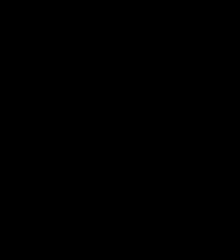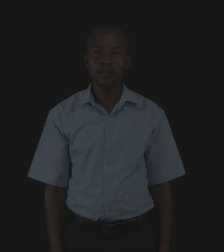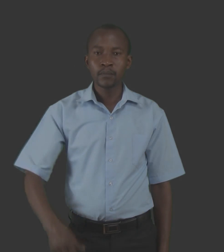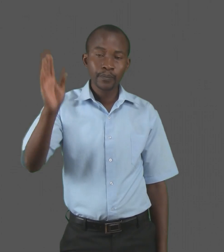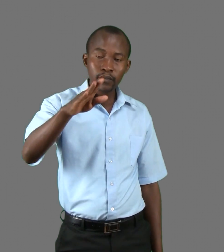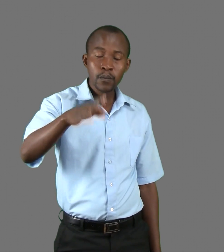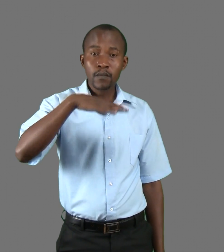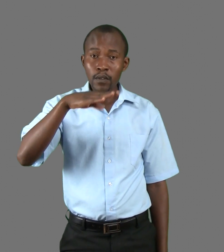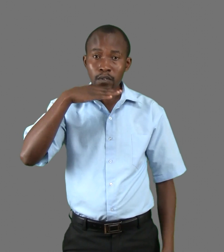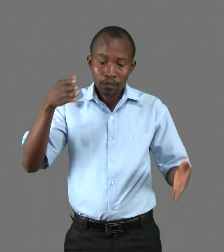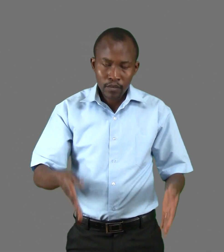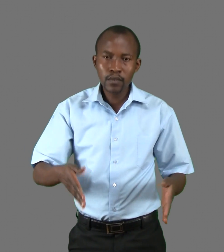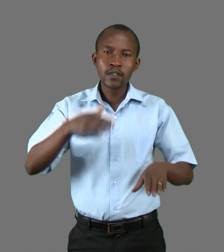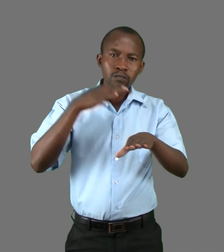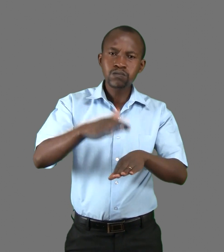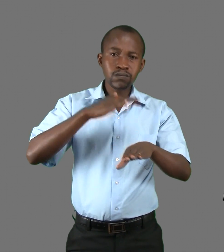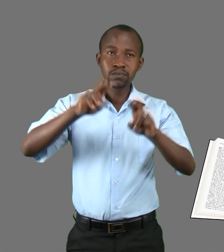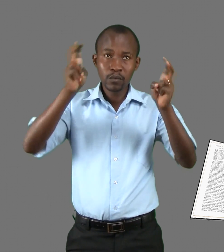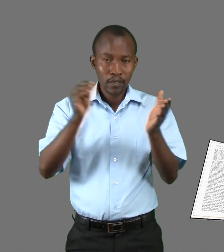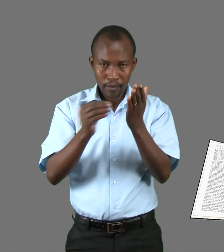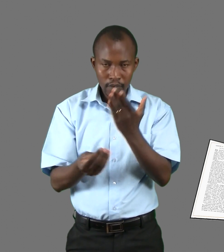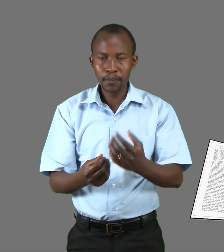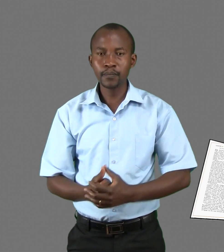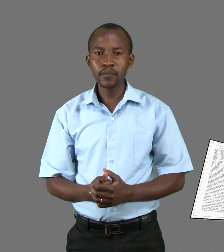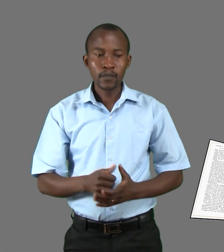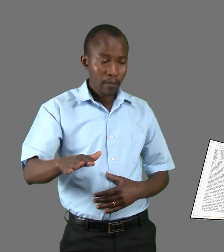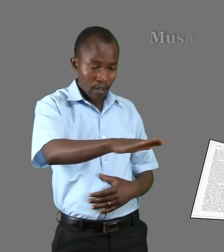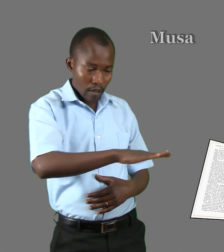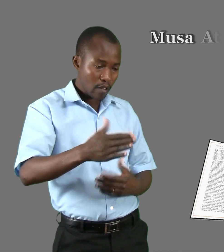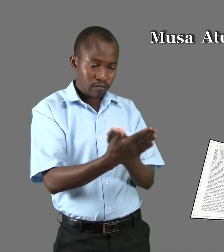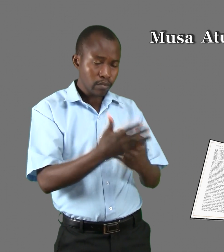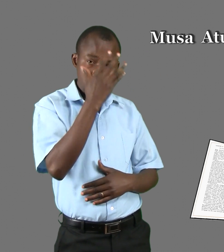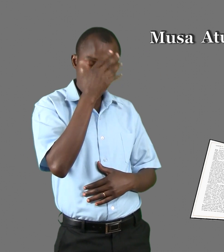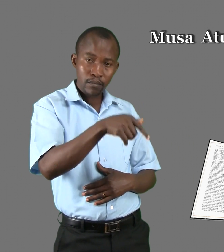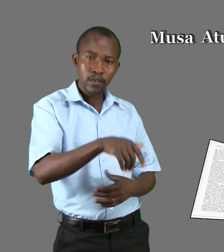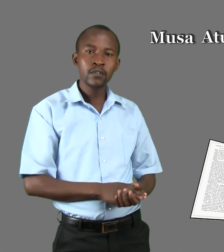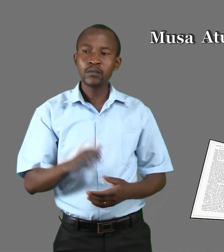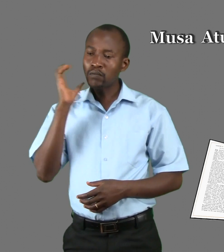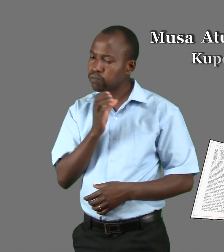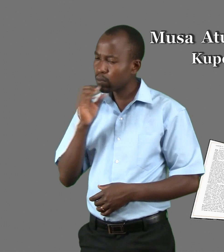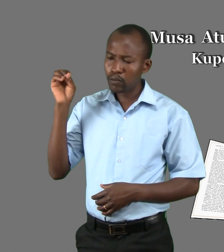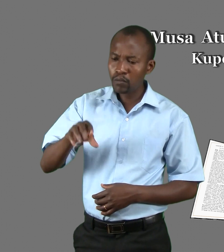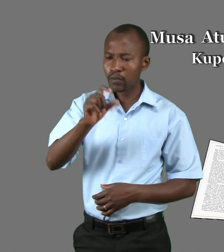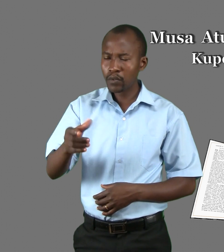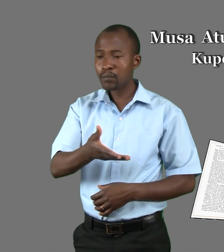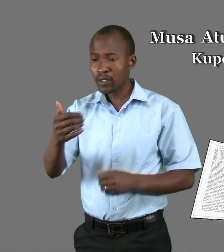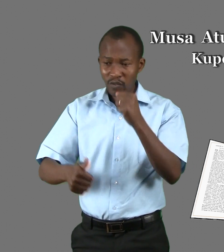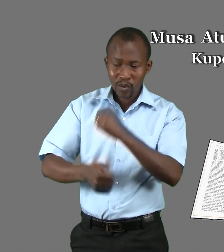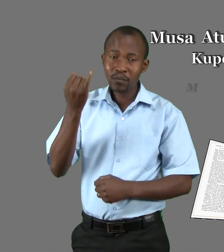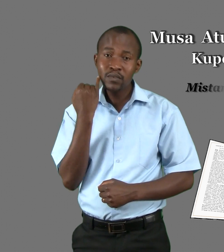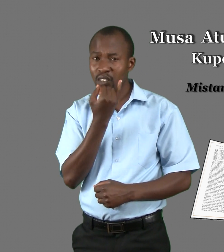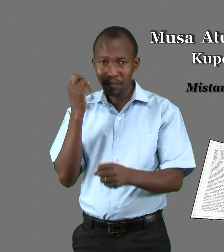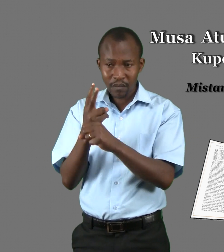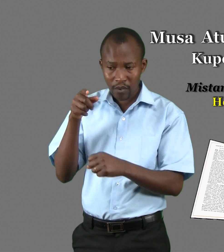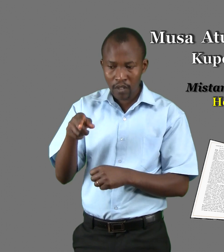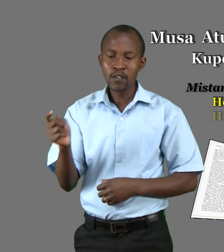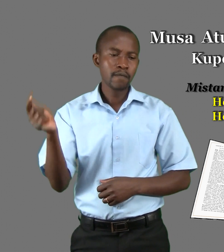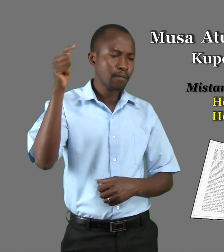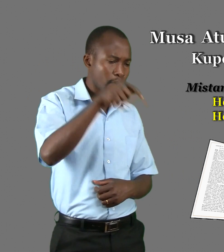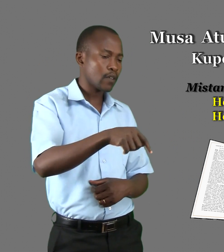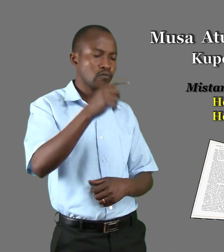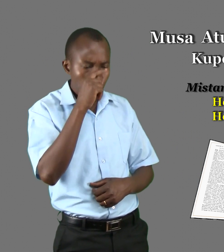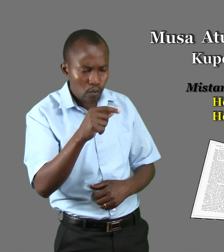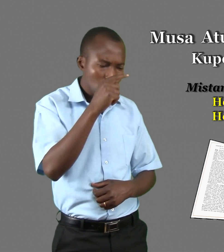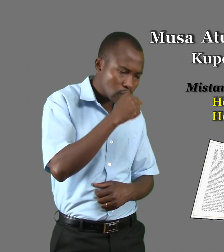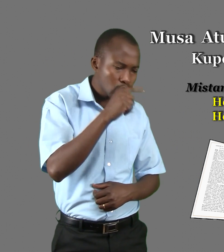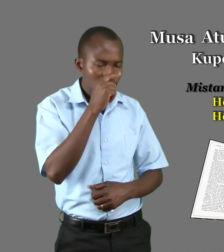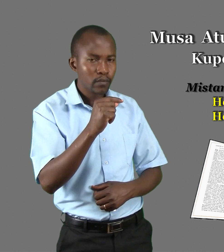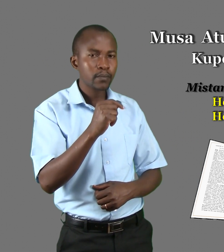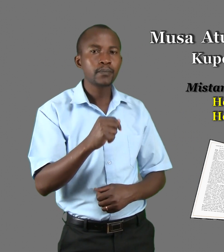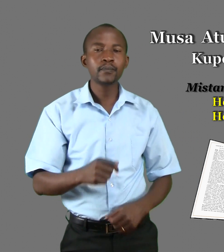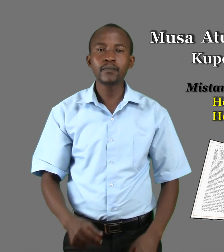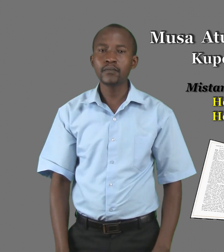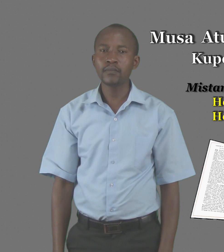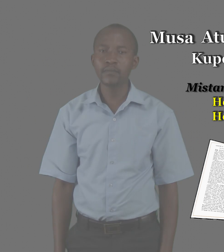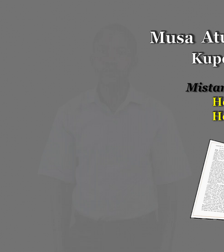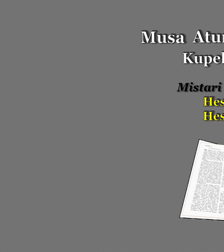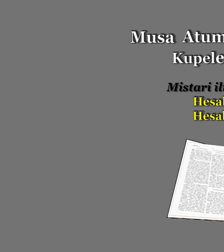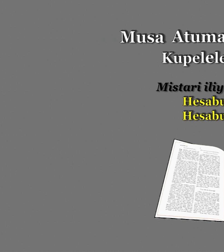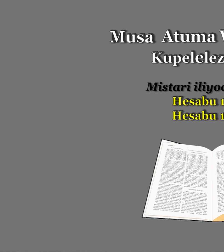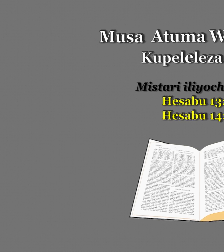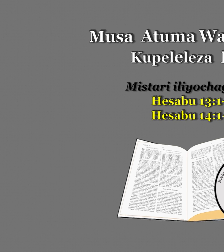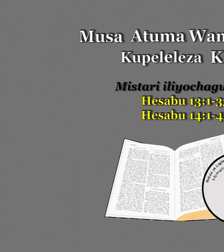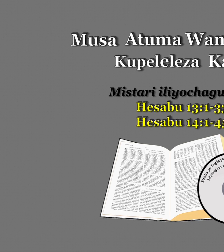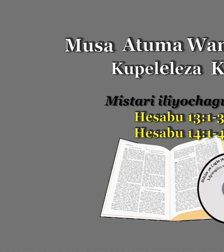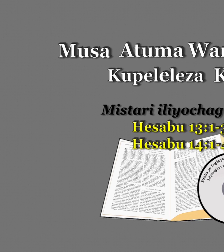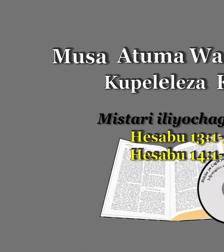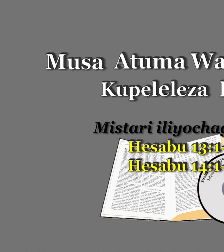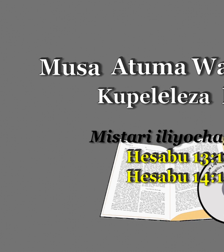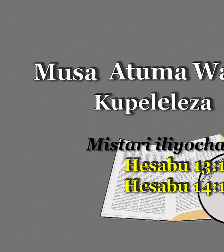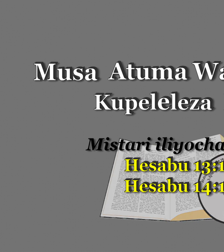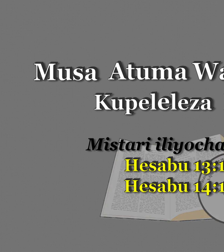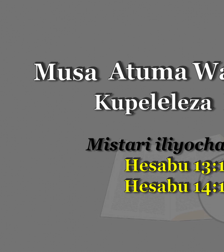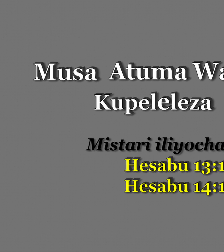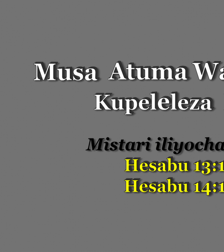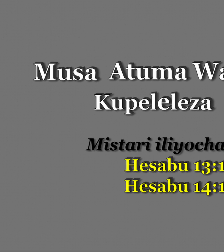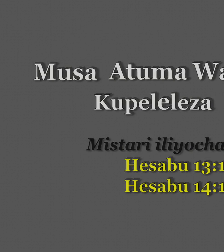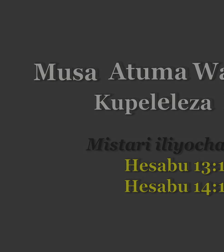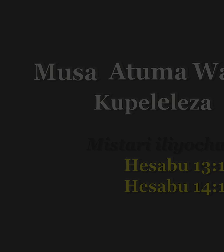Moses sends twelve men to spy Canaan